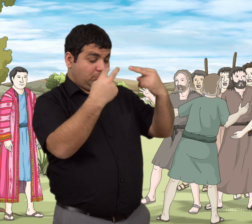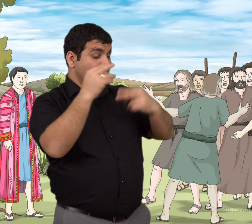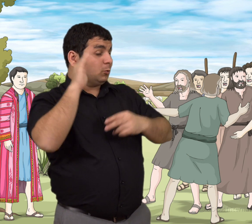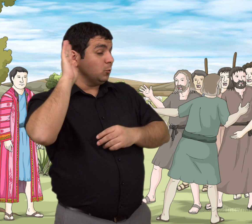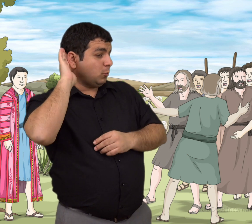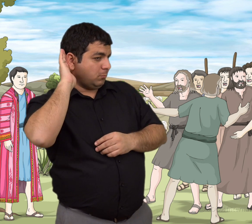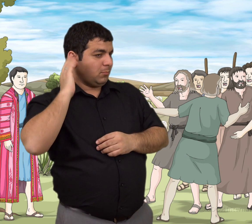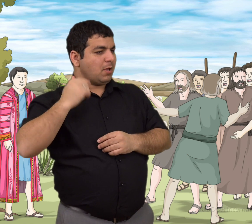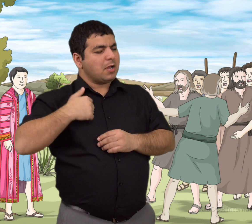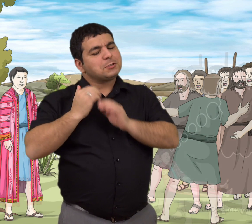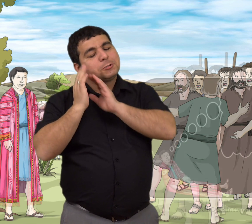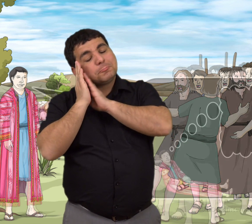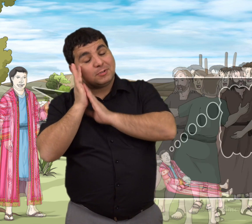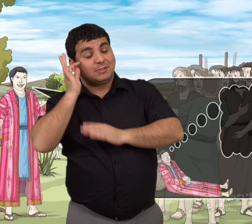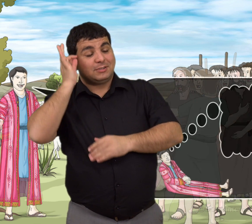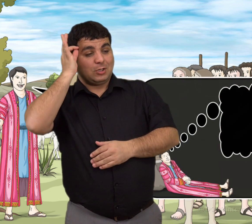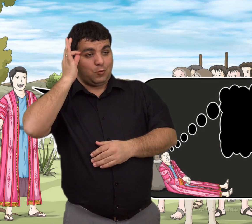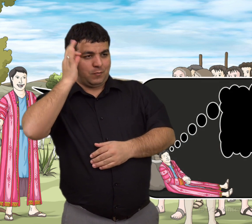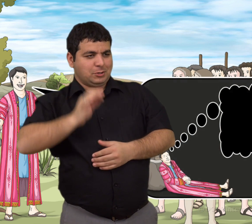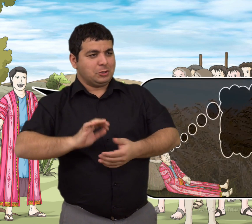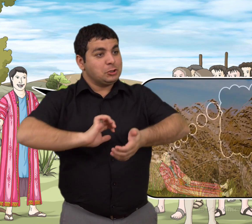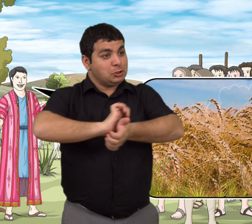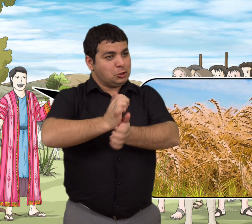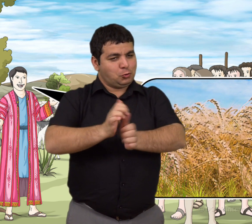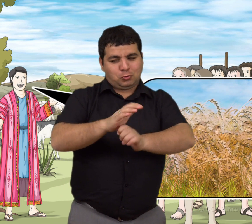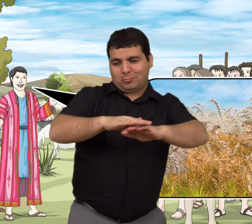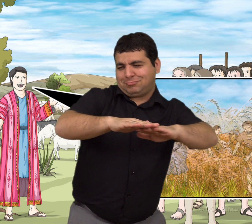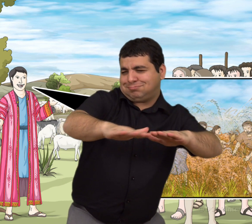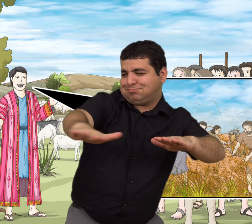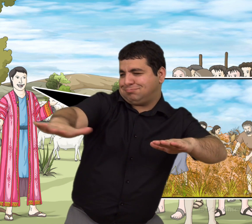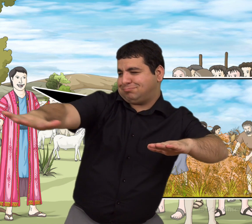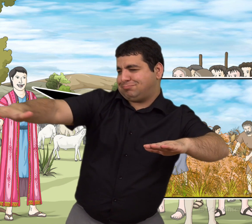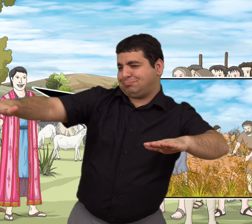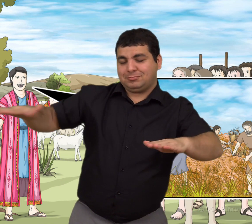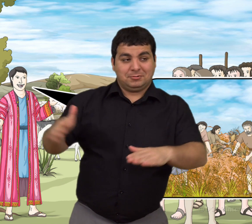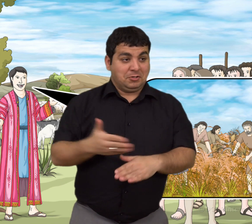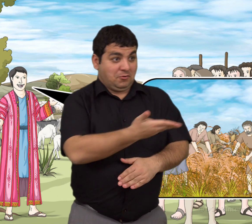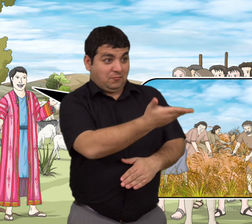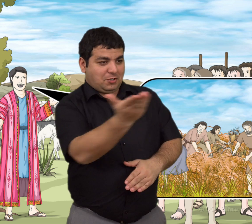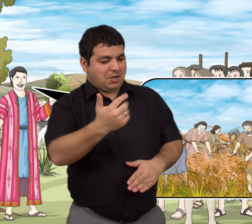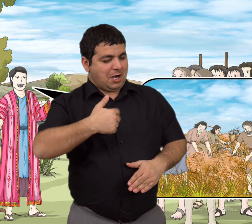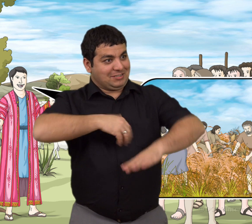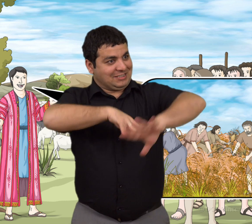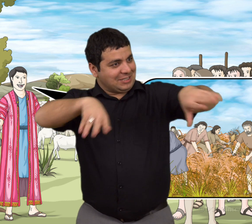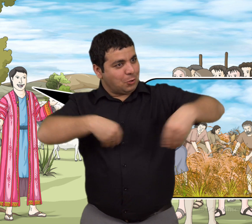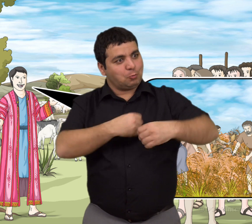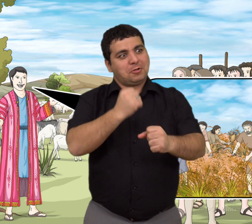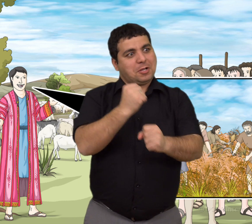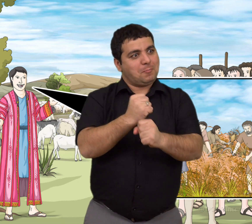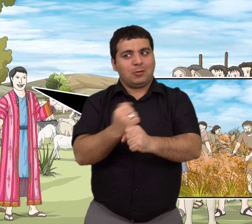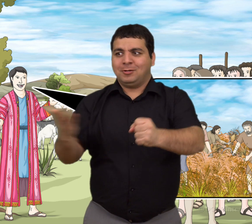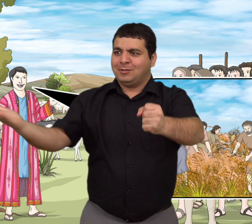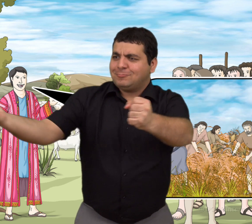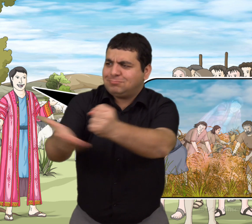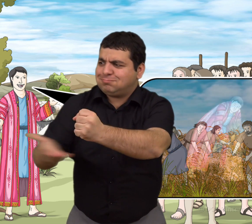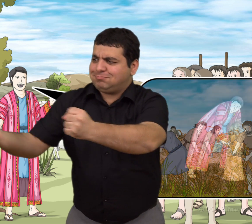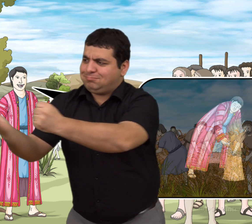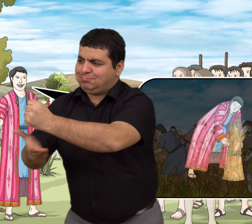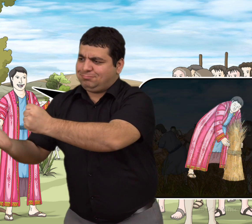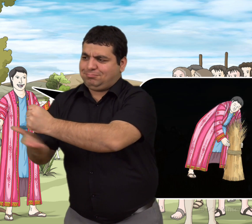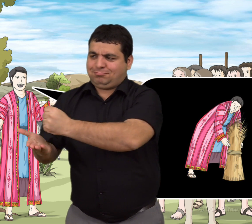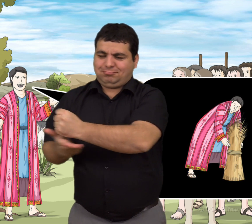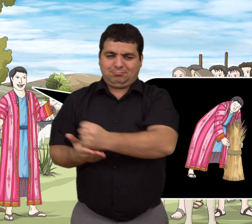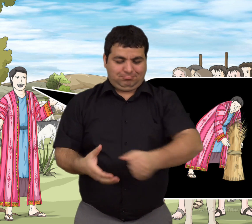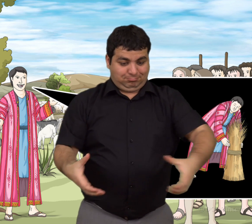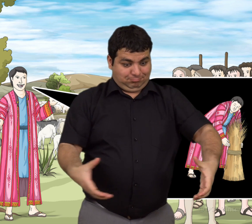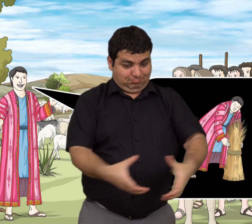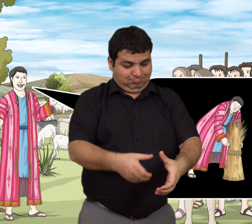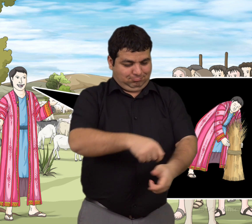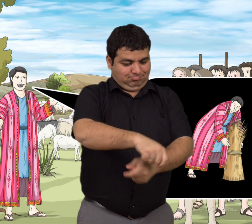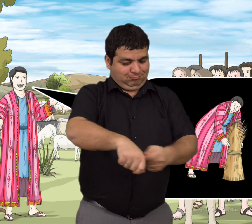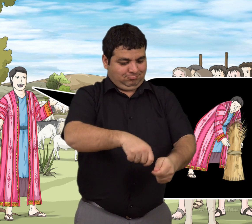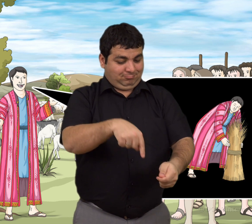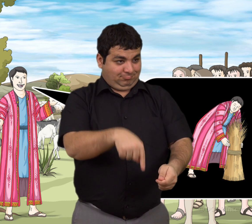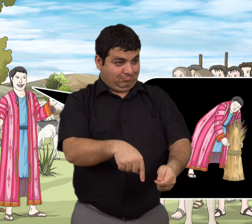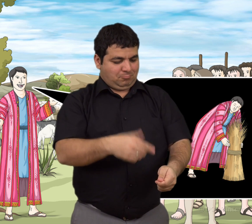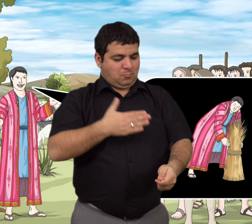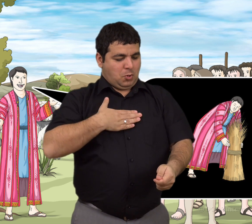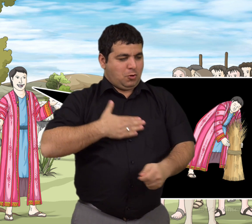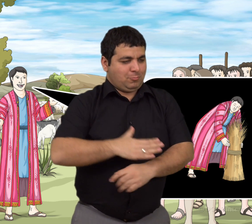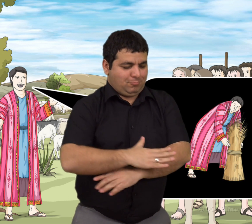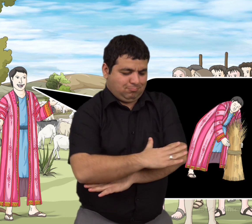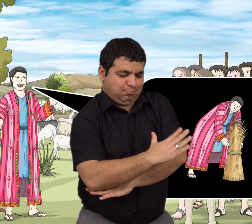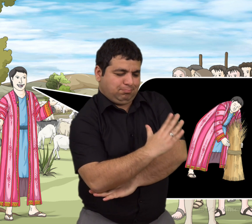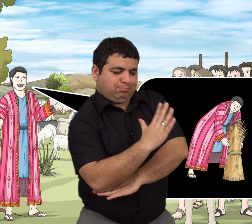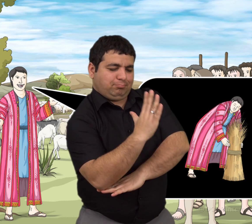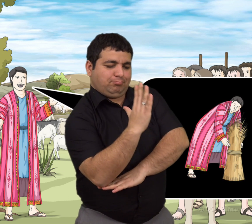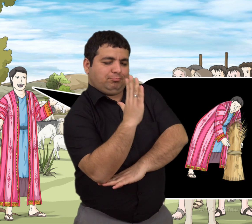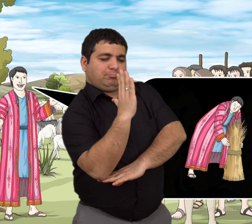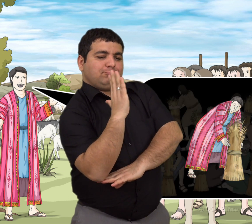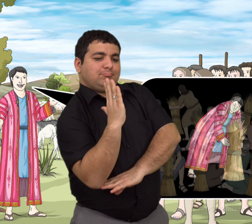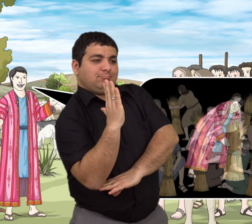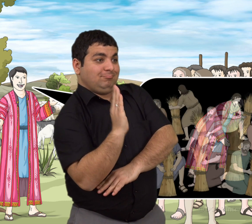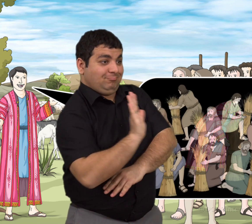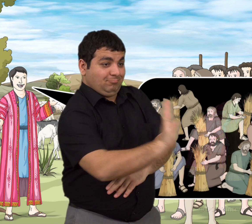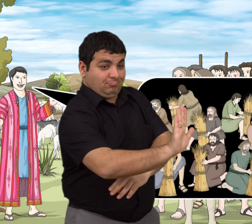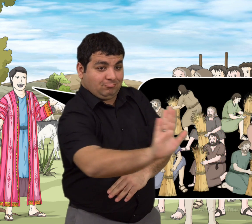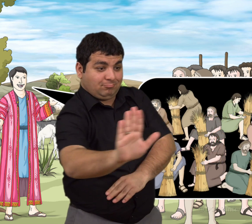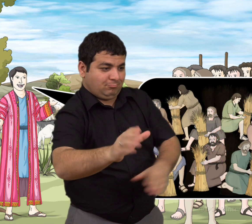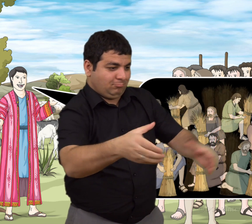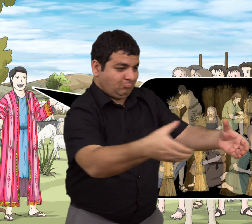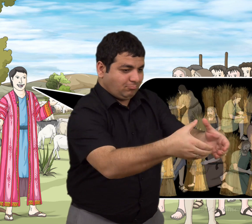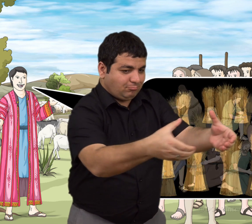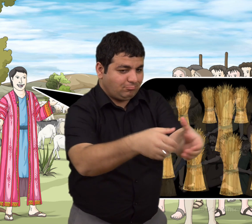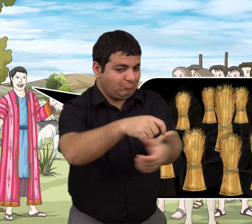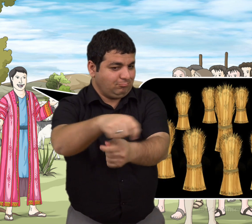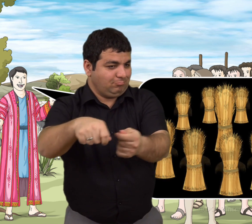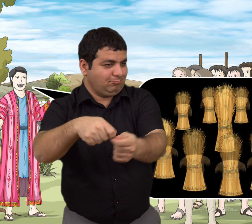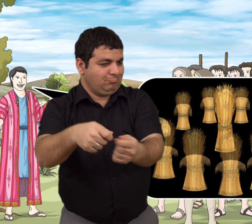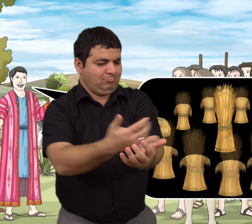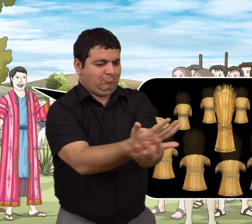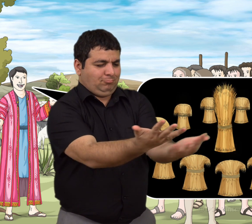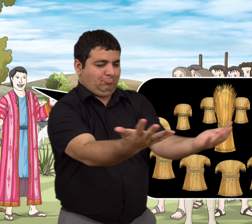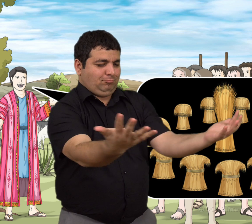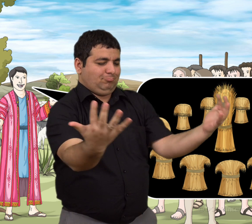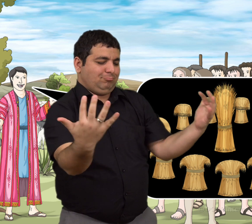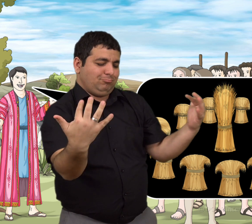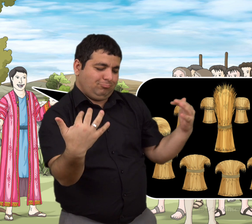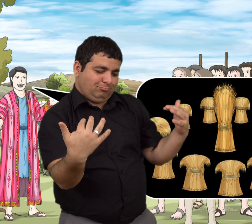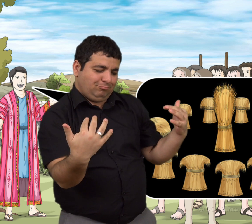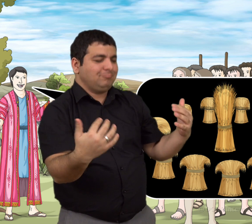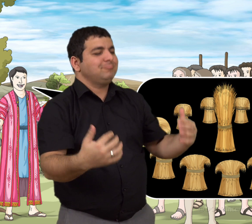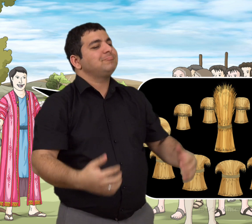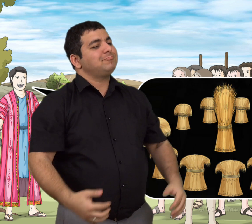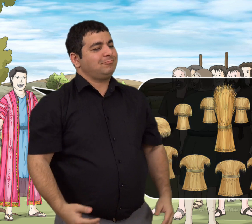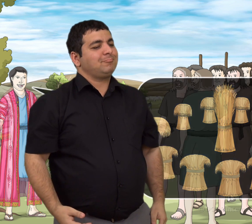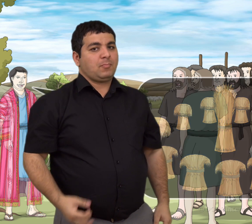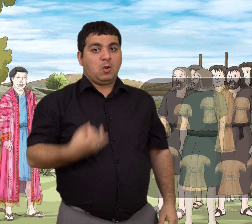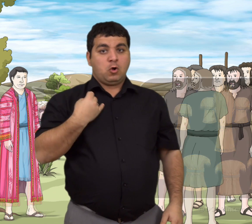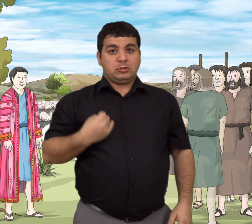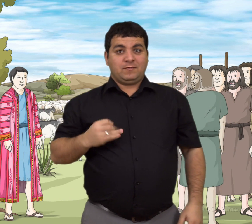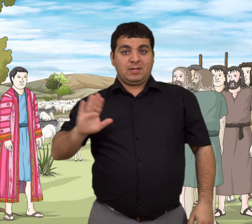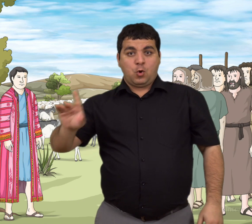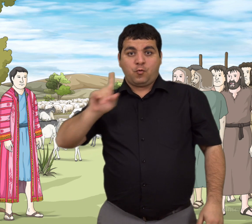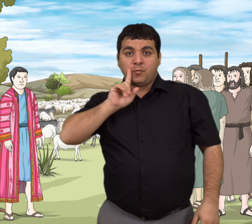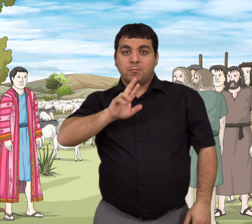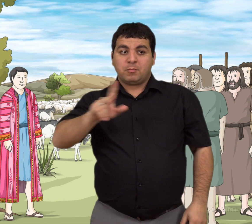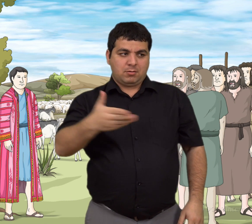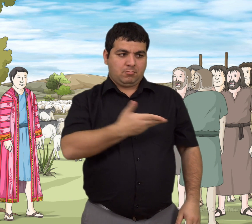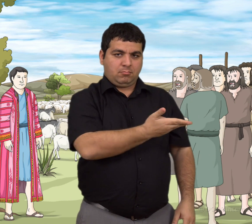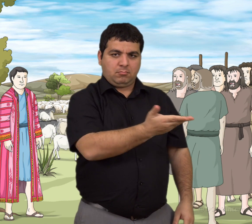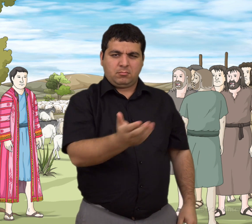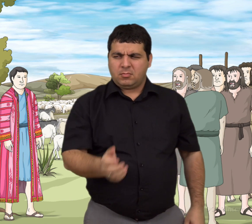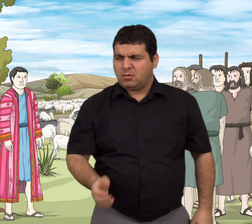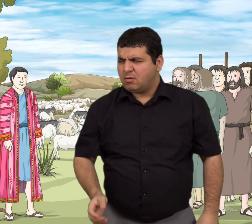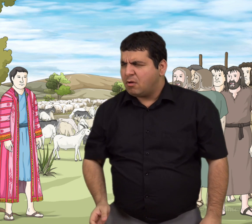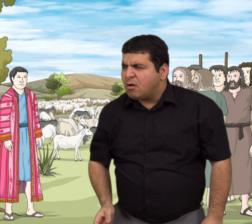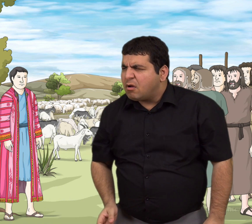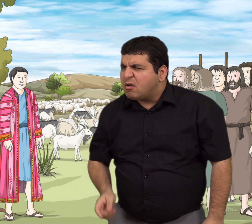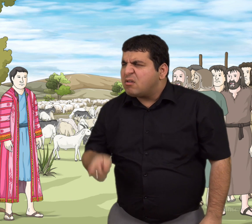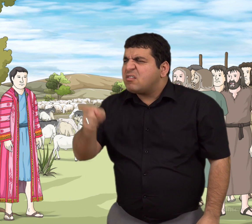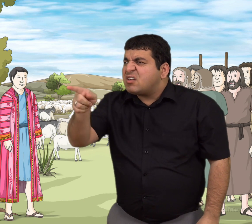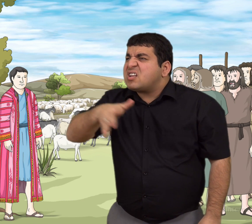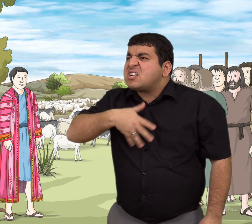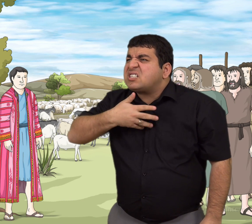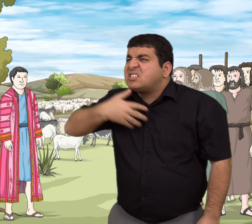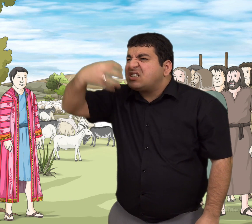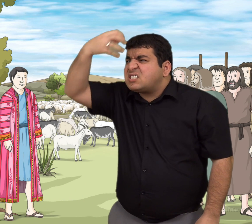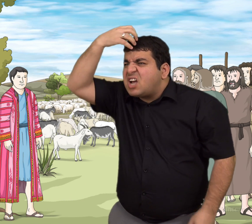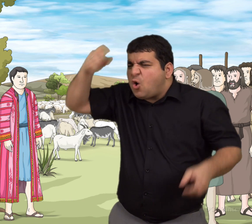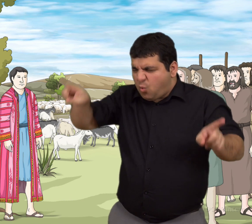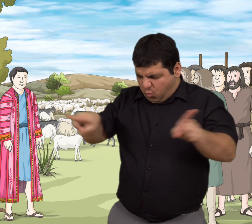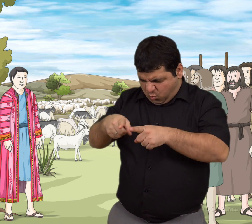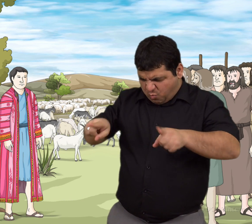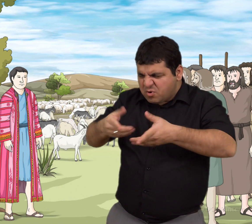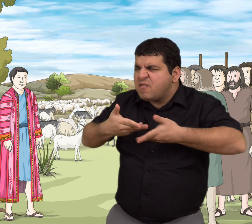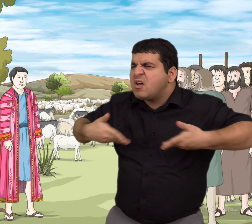He said to them, “Listen to this dream I had: We were binding sheaves of grain in the field, and suddenly my sheaf rose and stood upright, while your sheaves gathered around and bowed down to mine.”